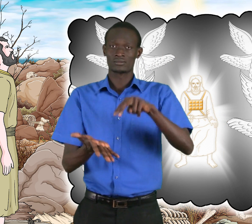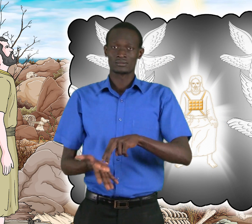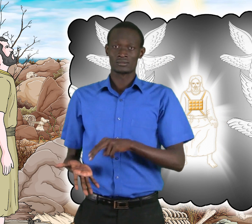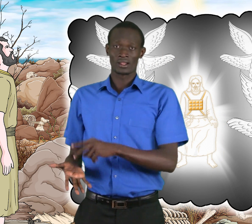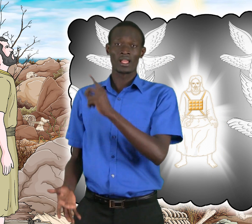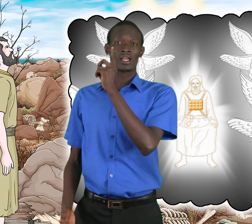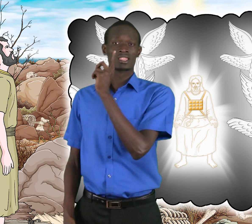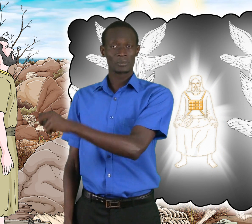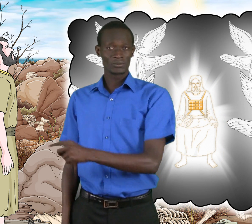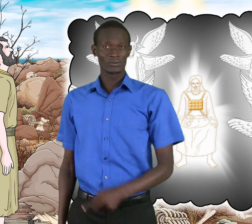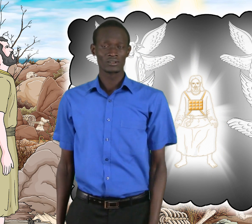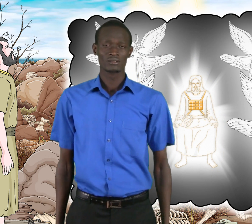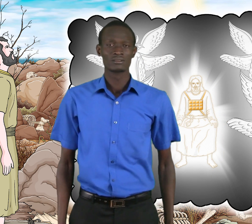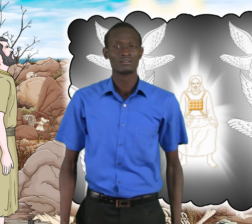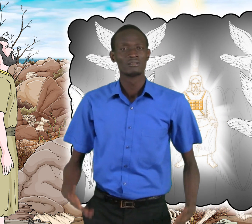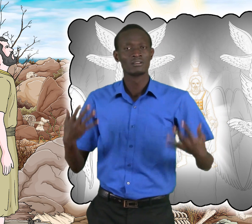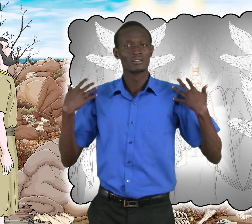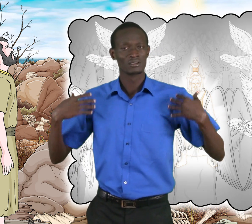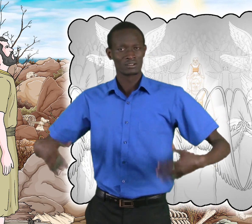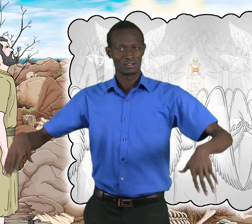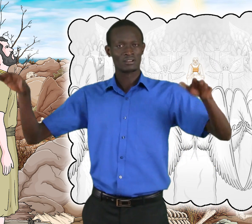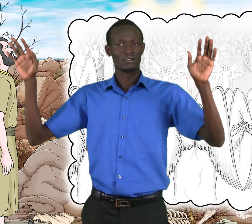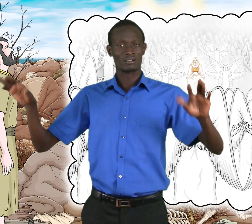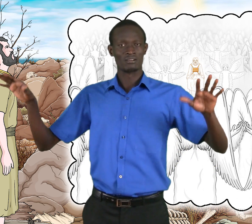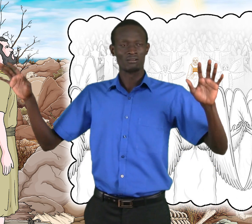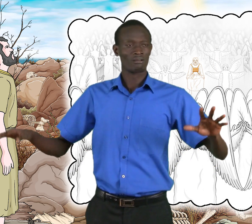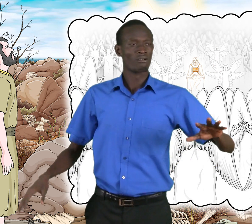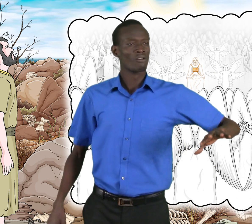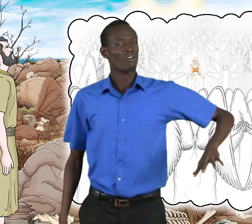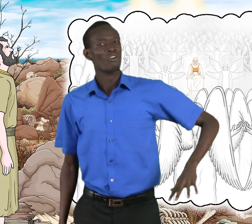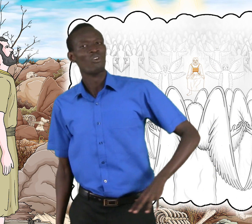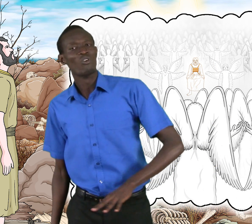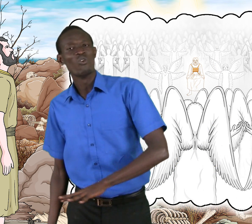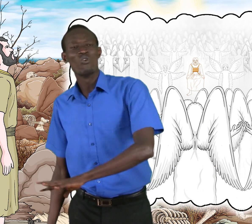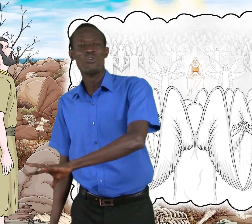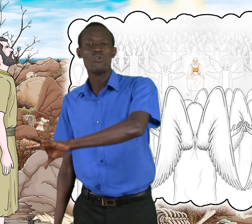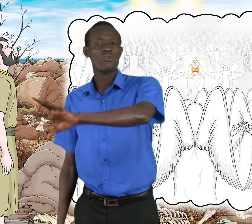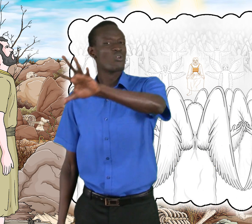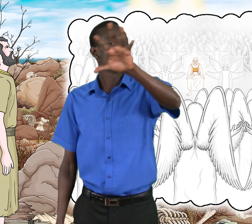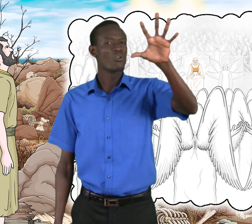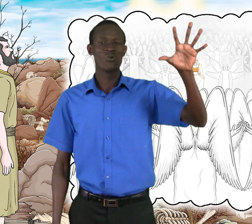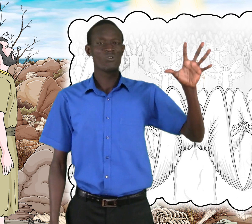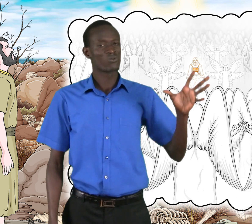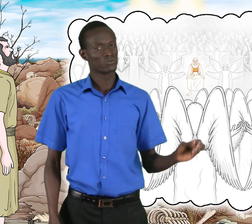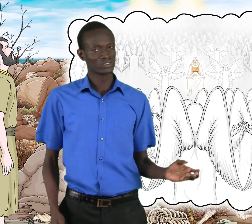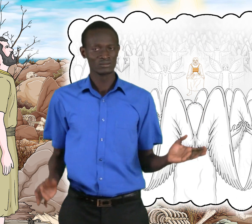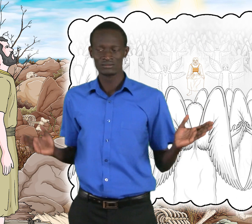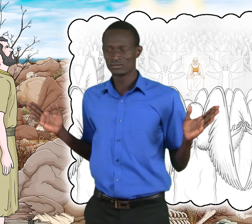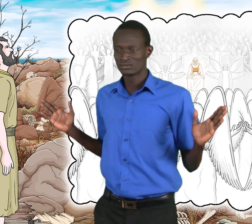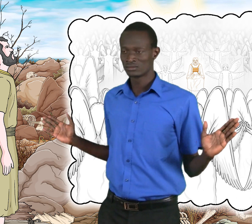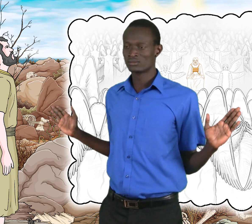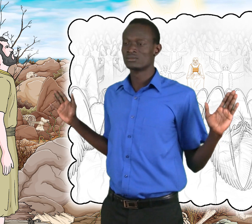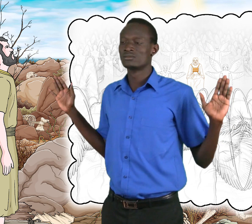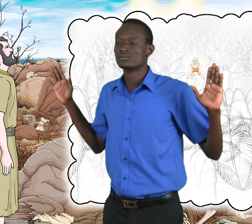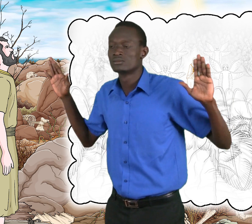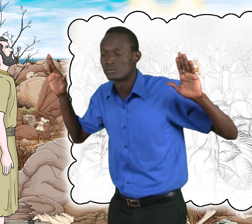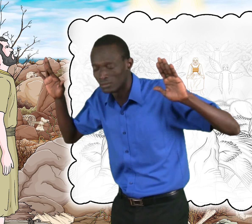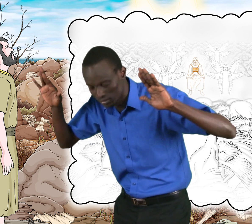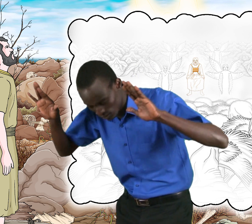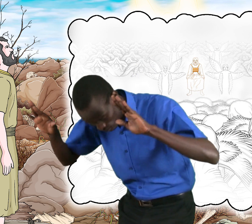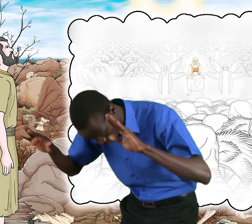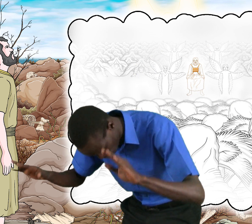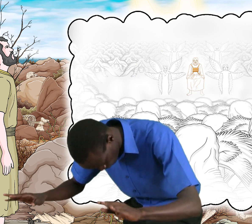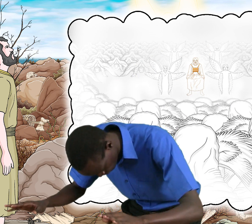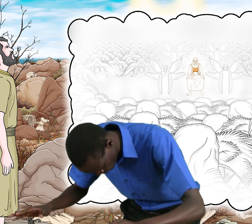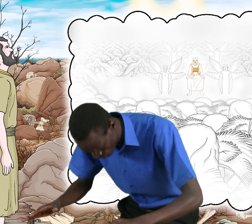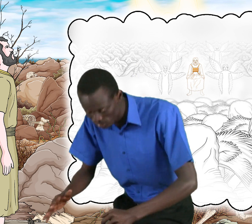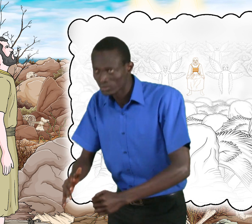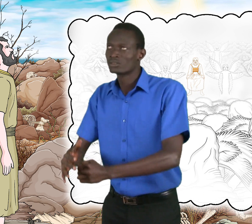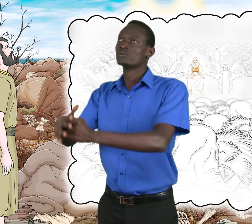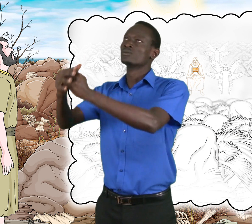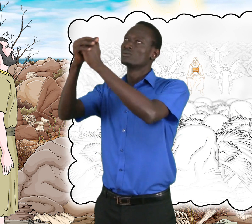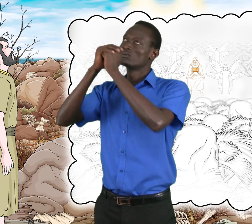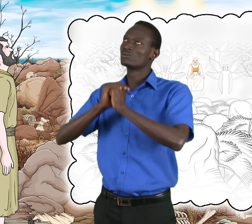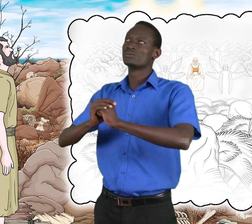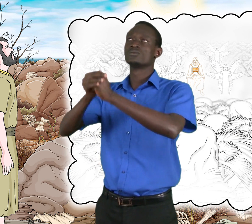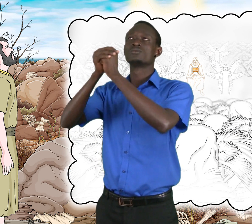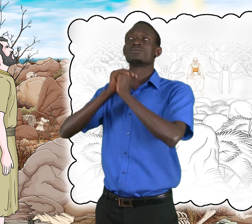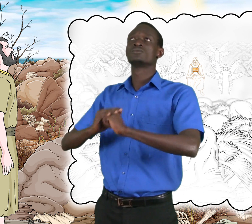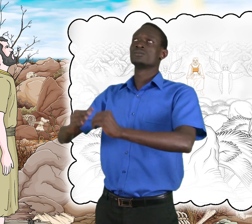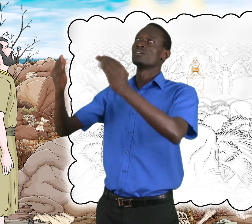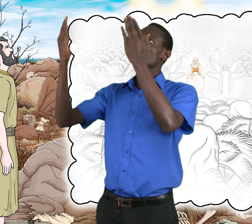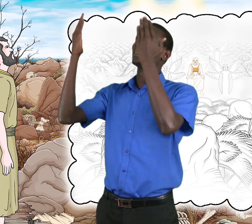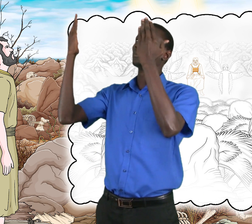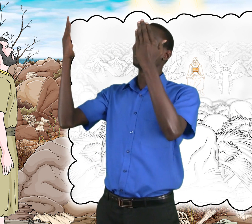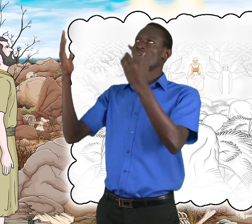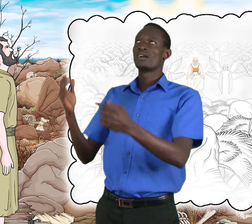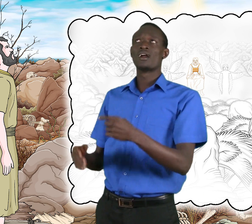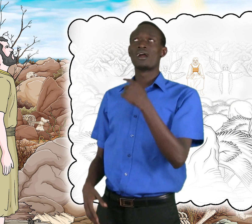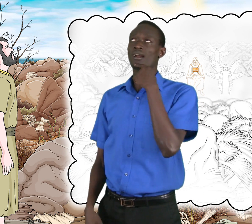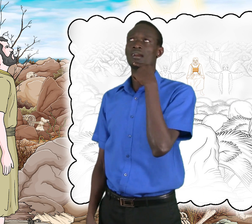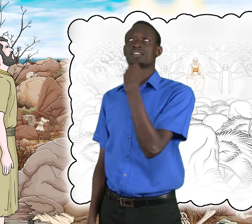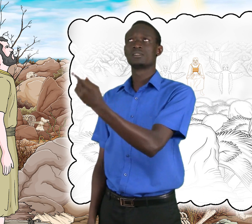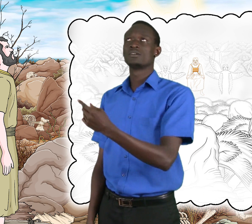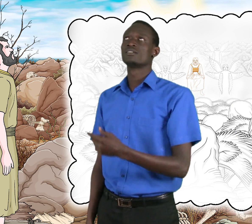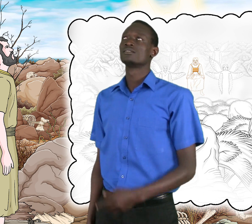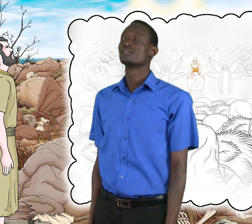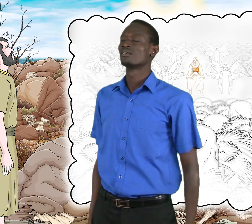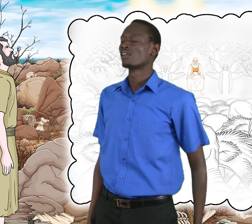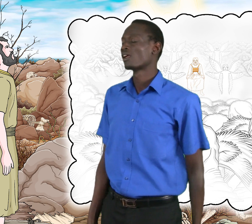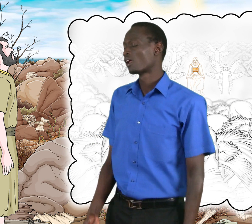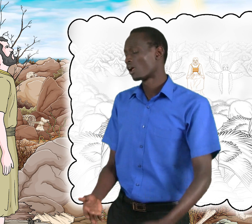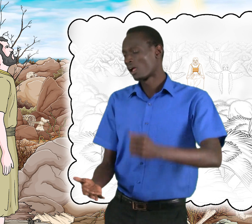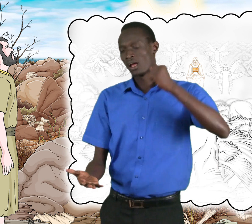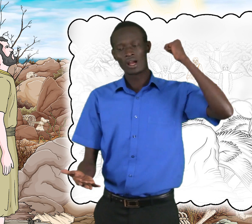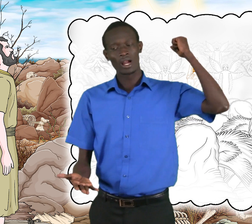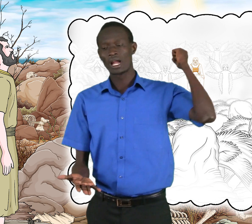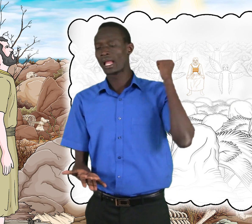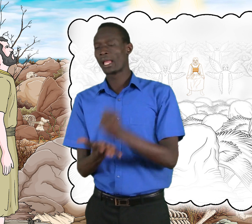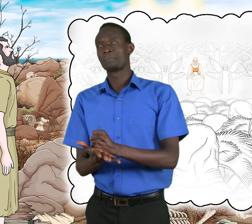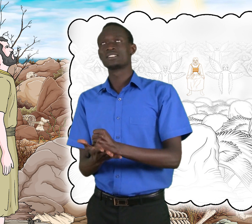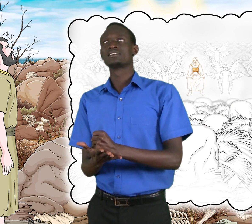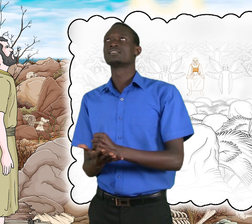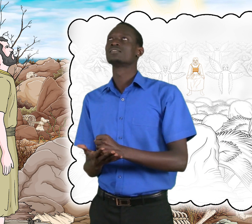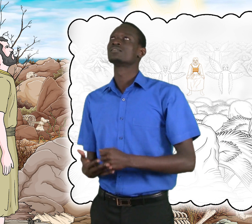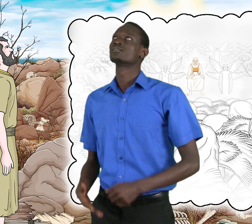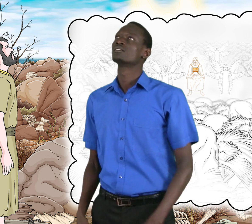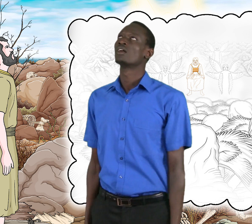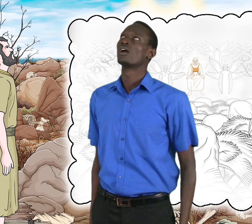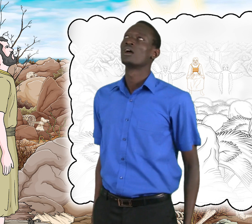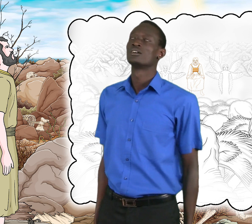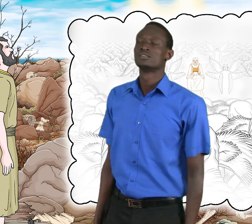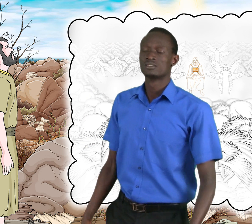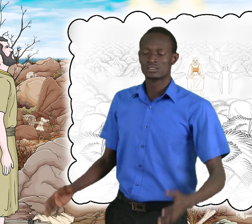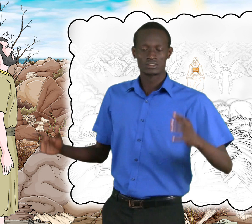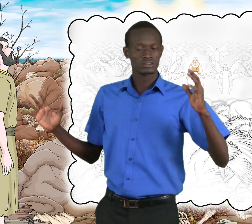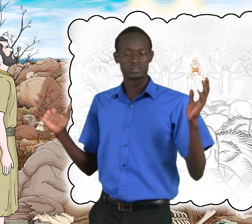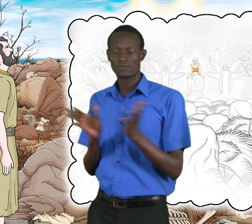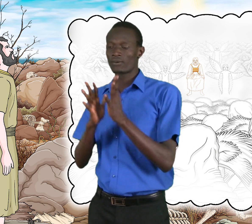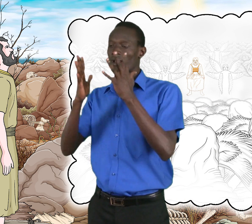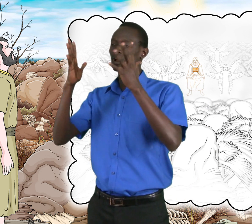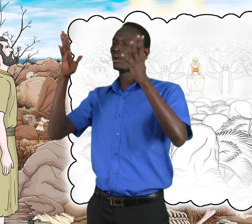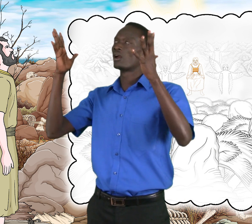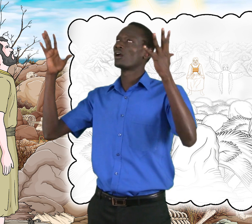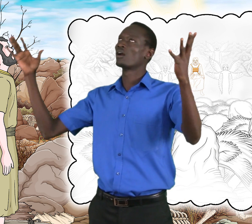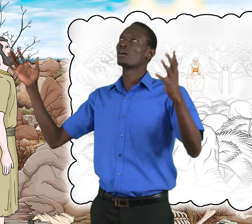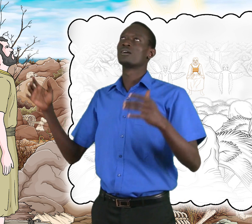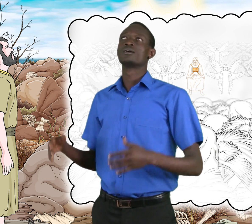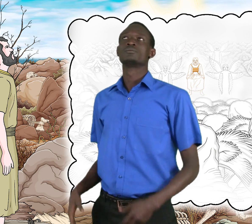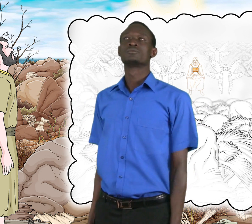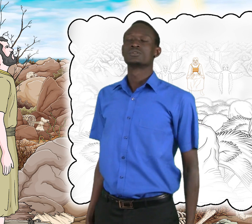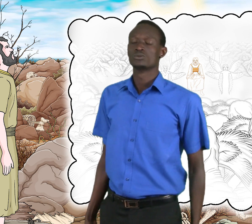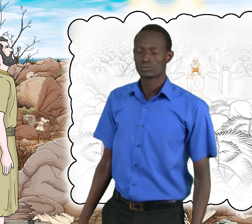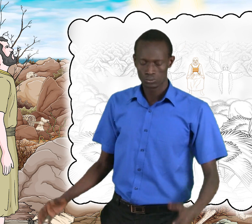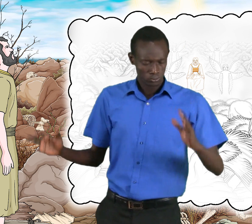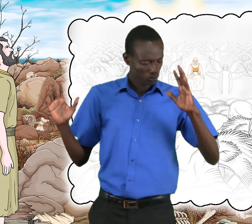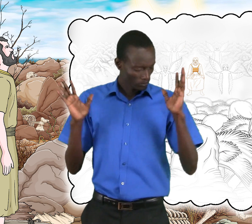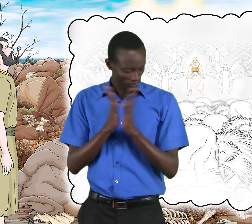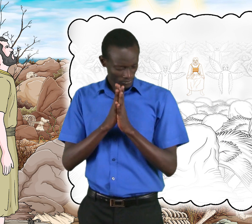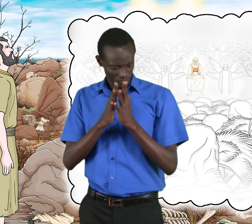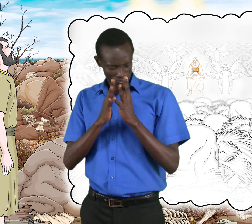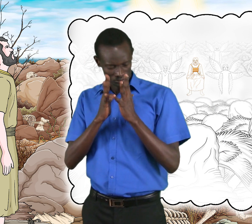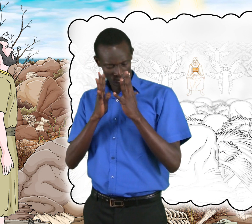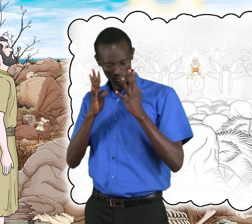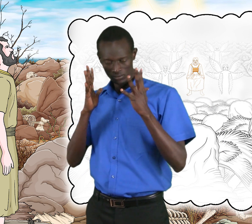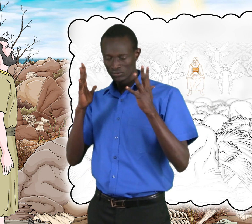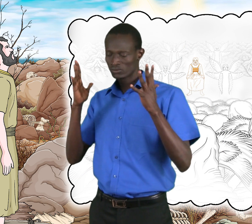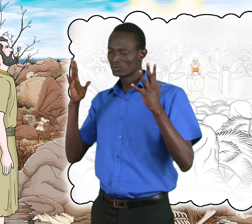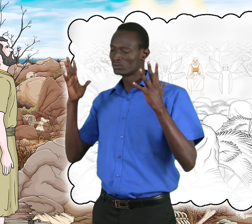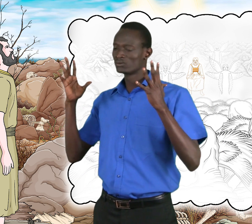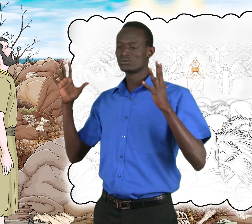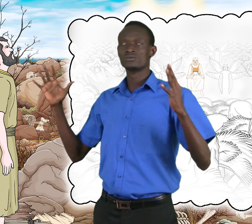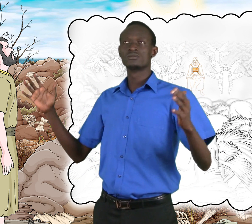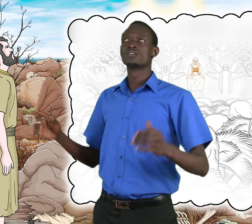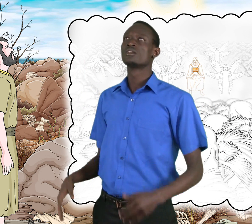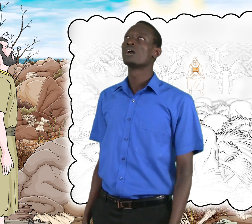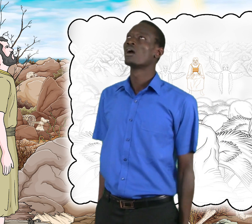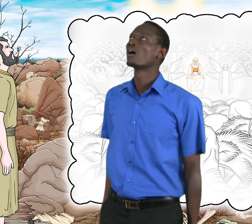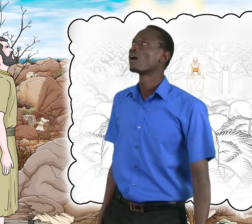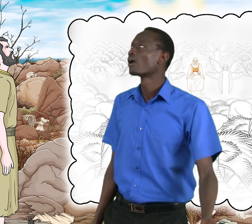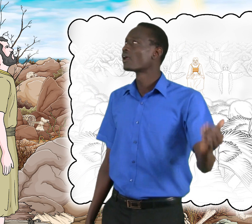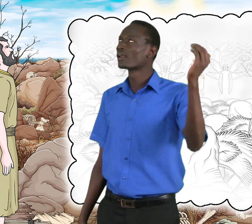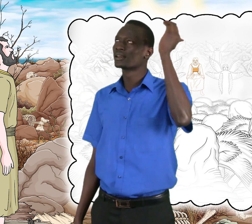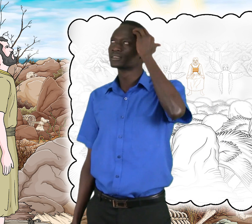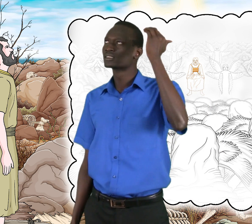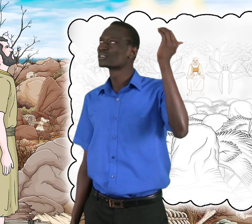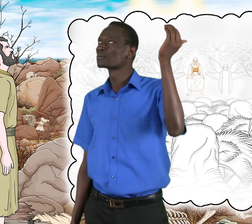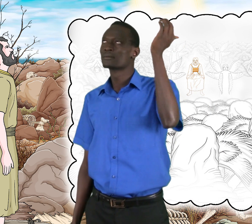And they fell facedown before the throne and worshiped God, saying, “Amen!